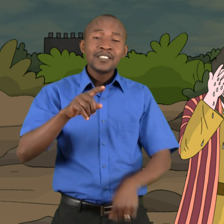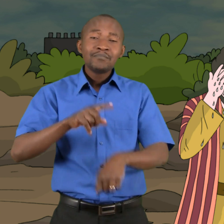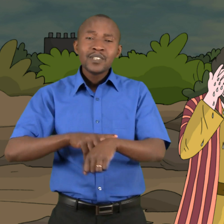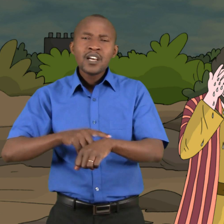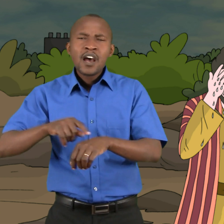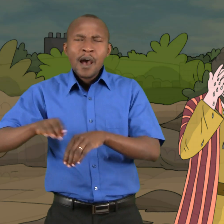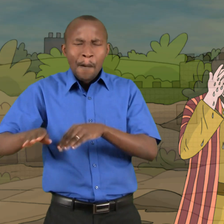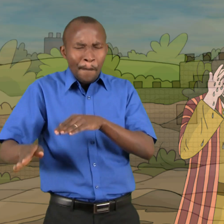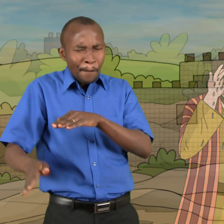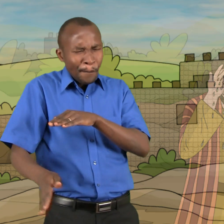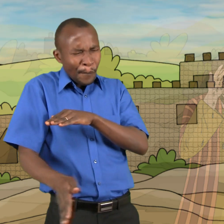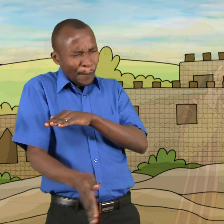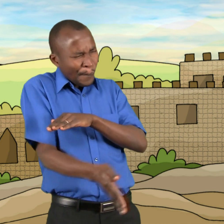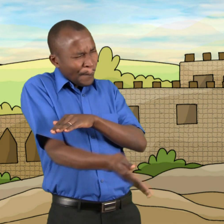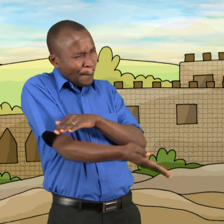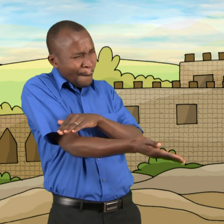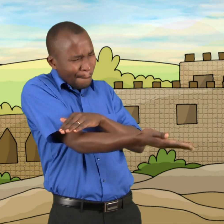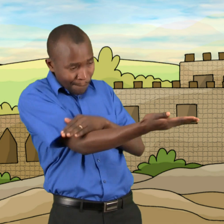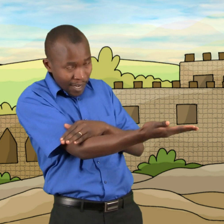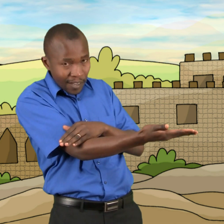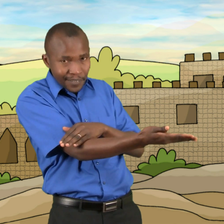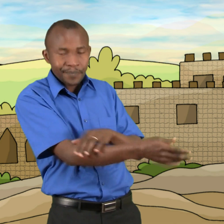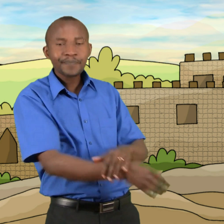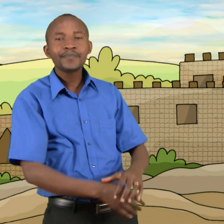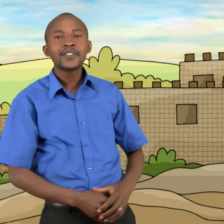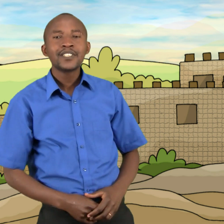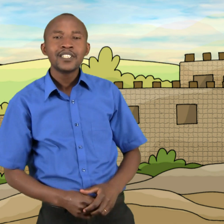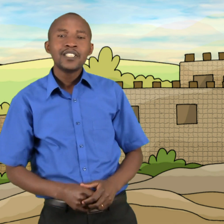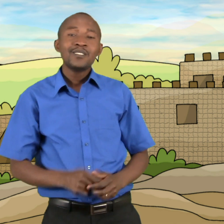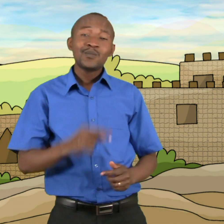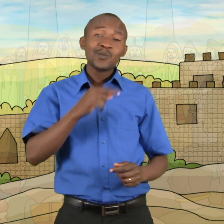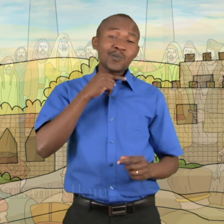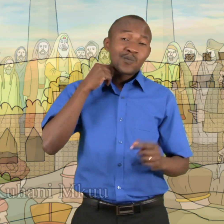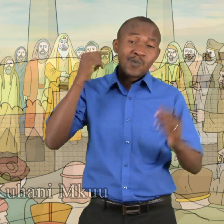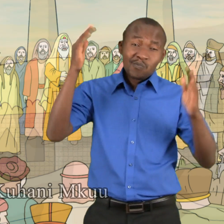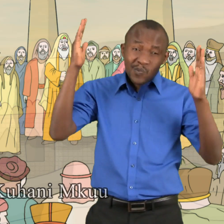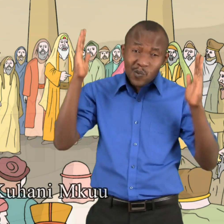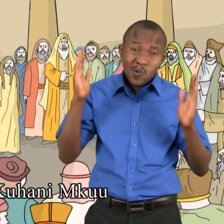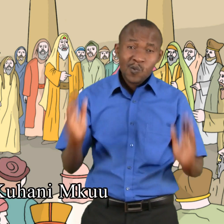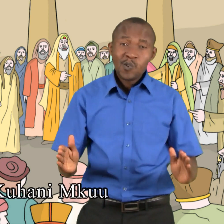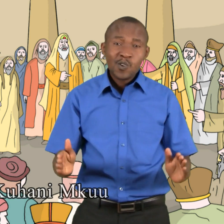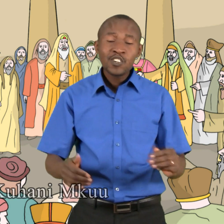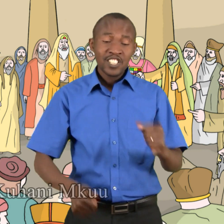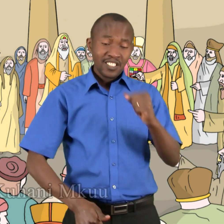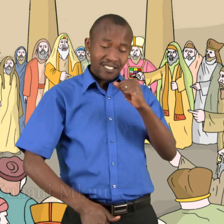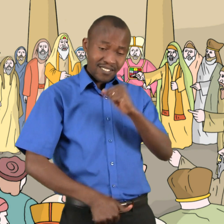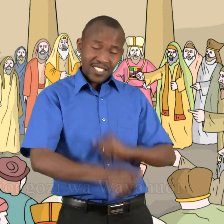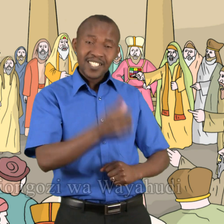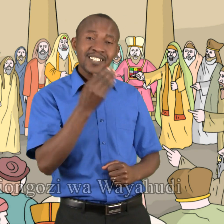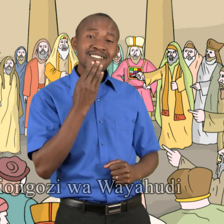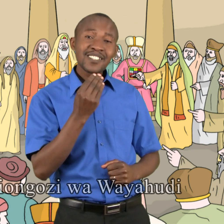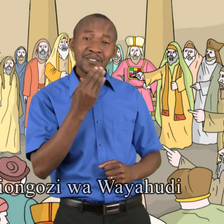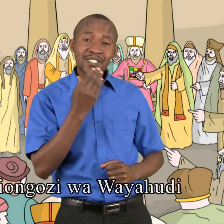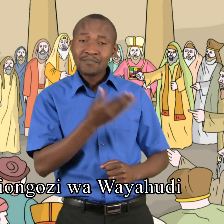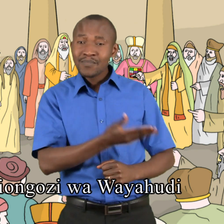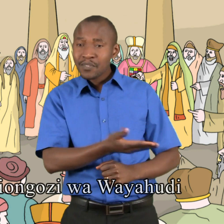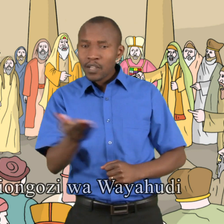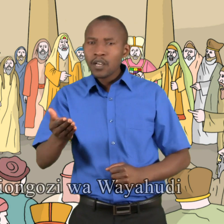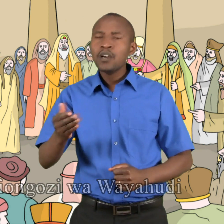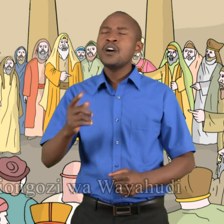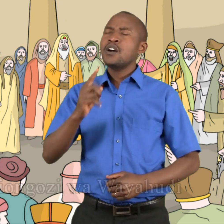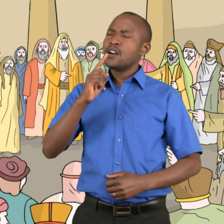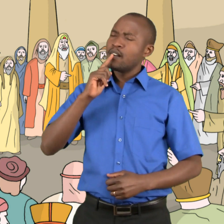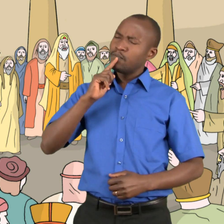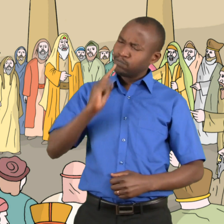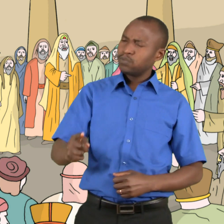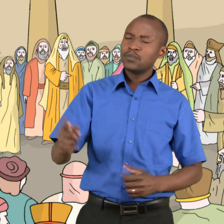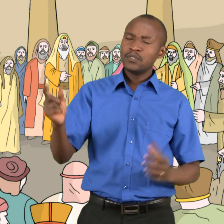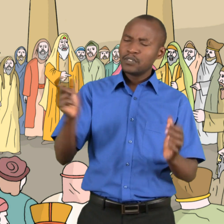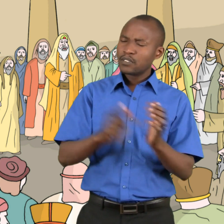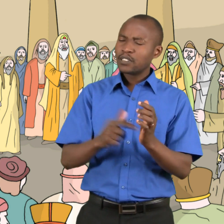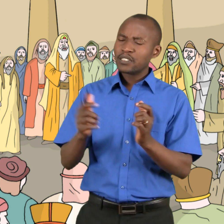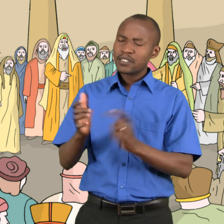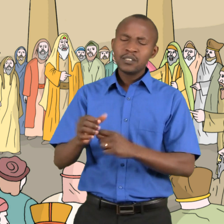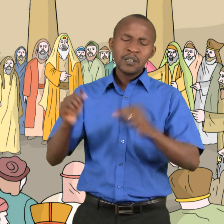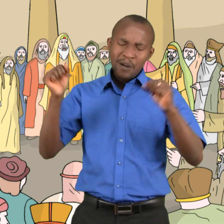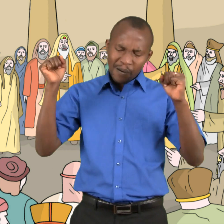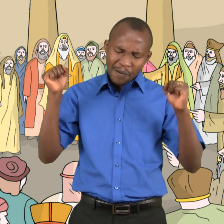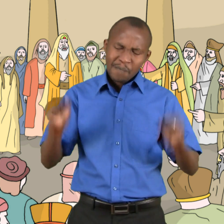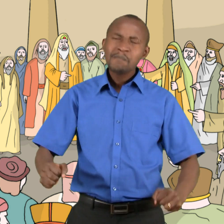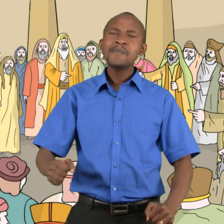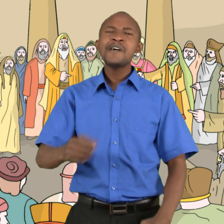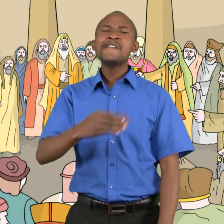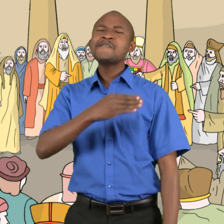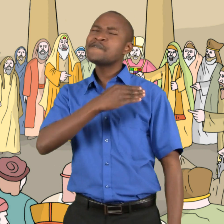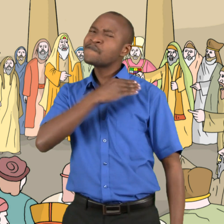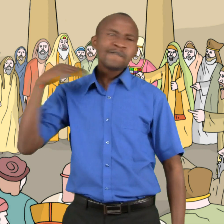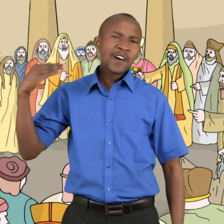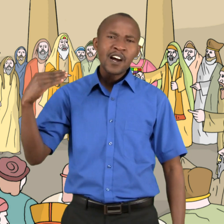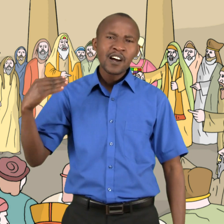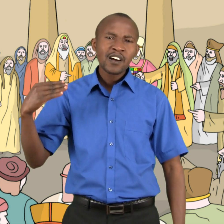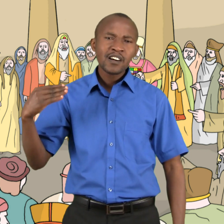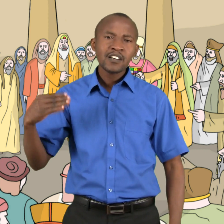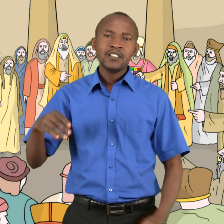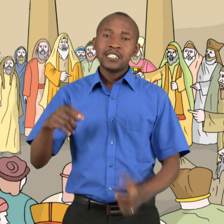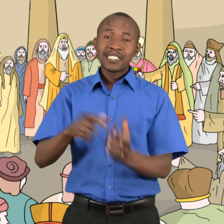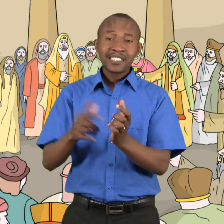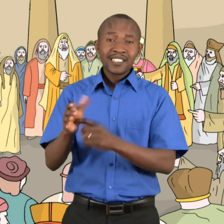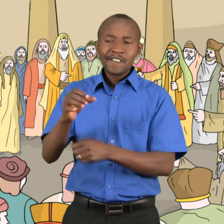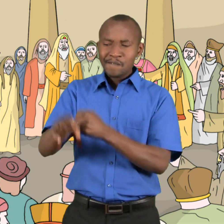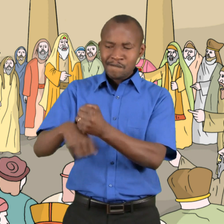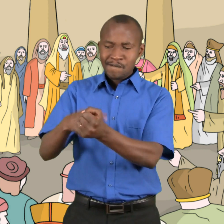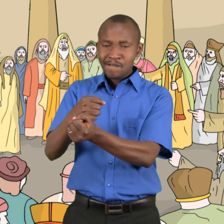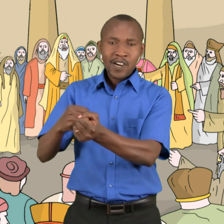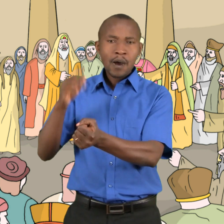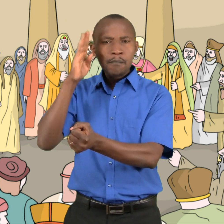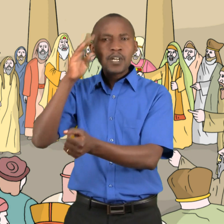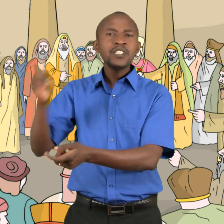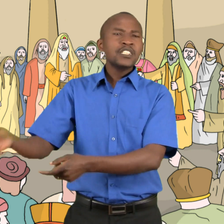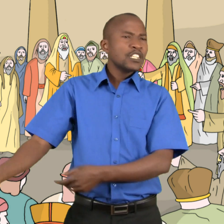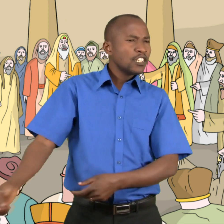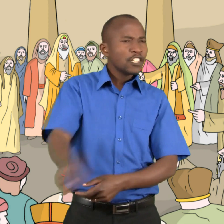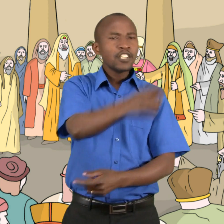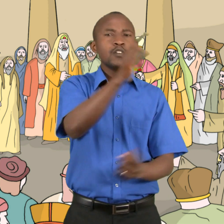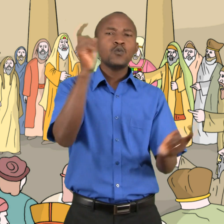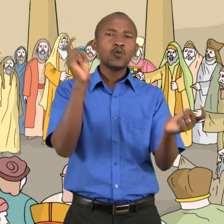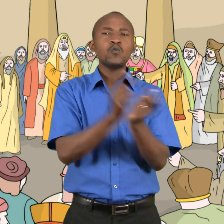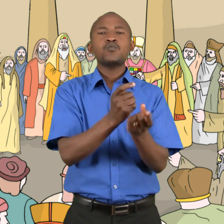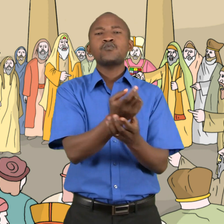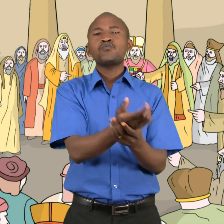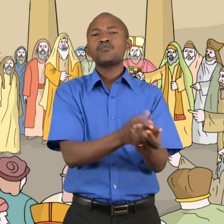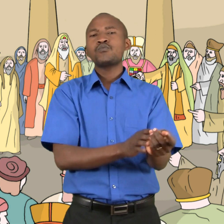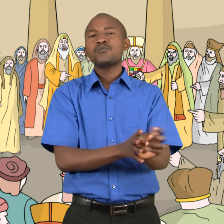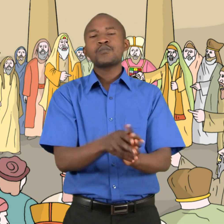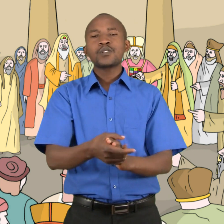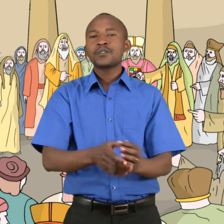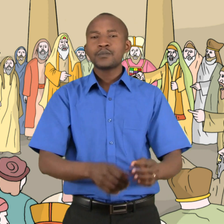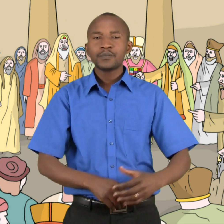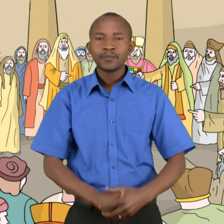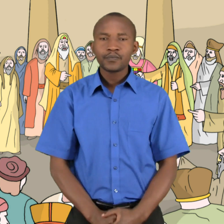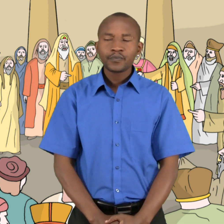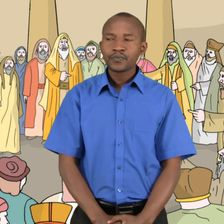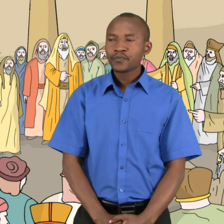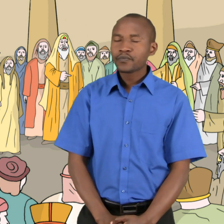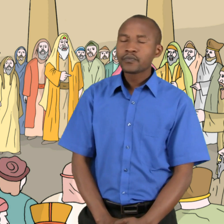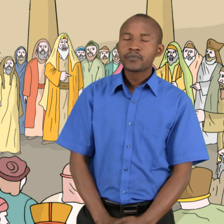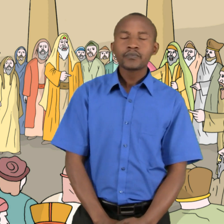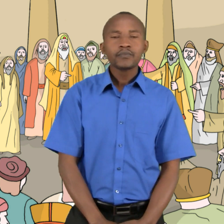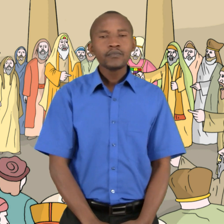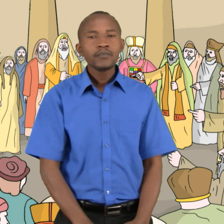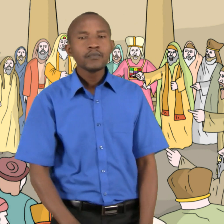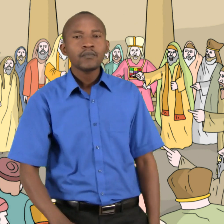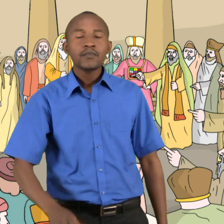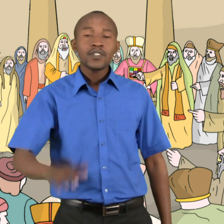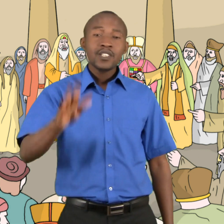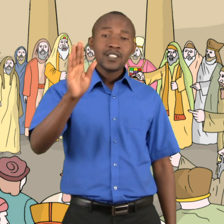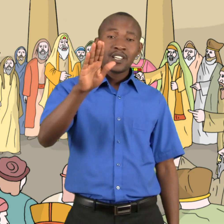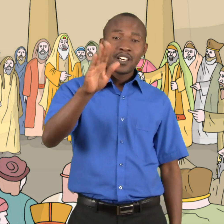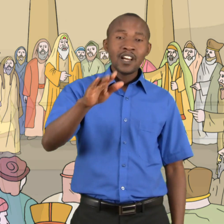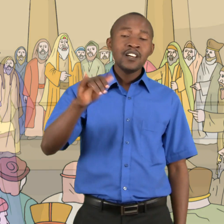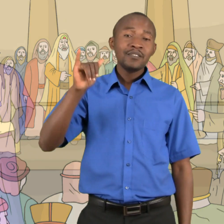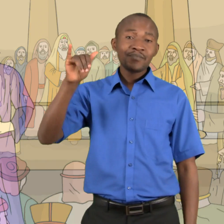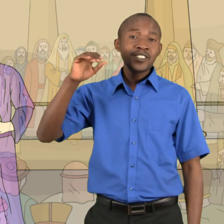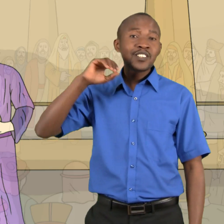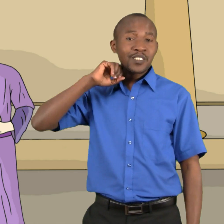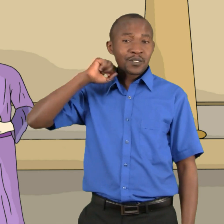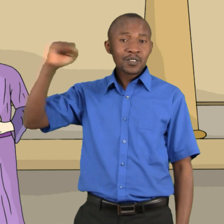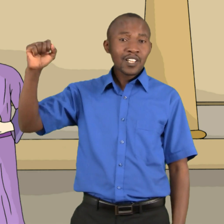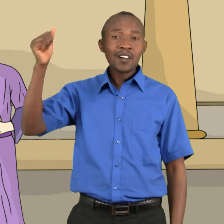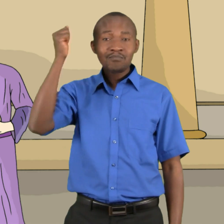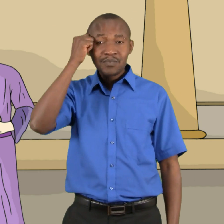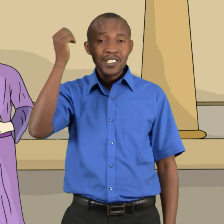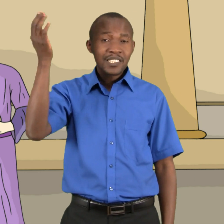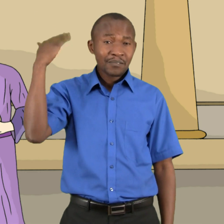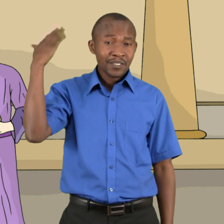When morning came, all the chief priests and elders of the people conspired against Jesus to put Him to death. They bound Him, led Him away, and handed Him over to Pilate the governor.